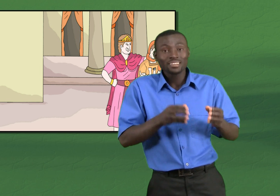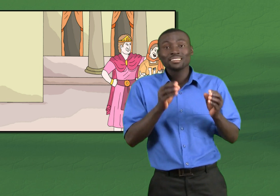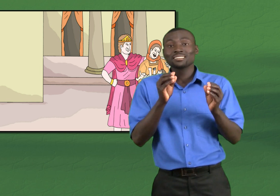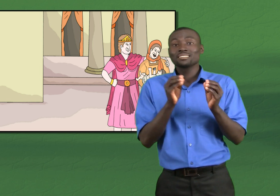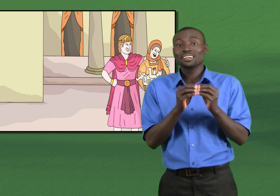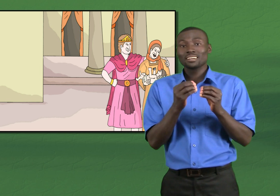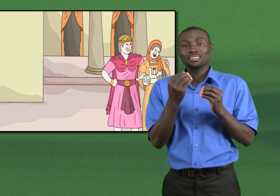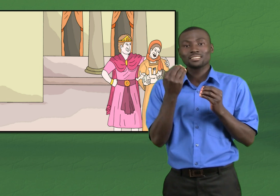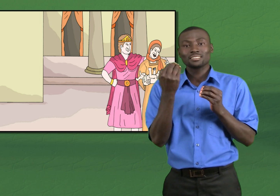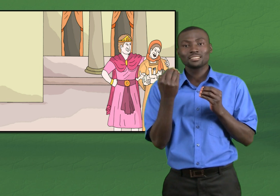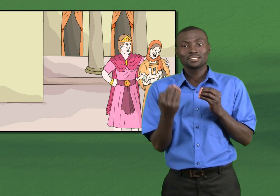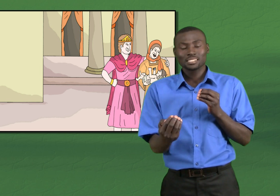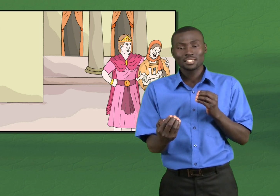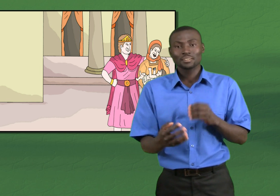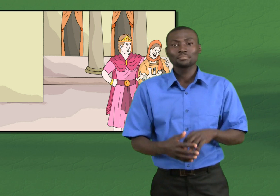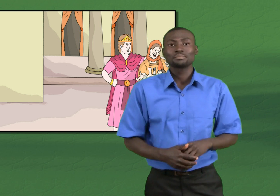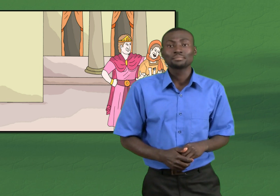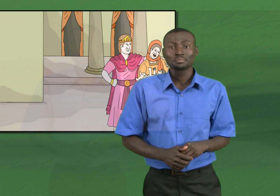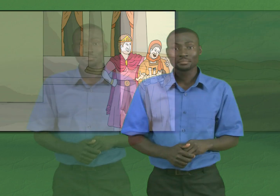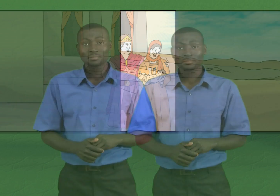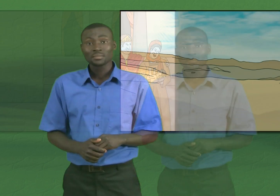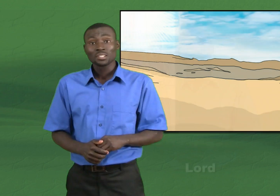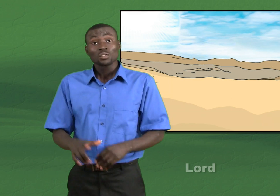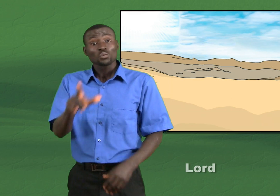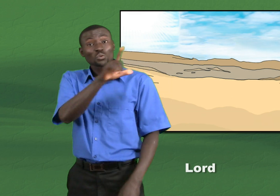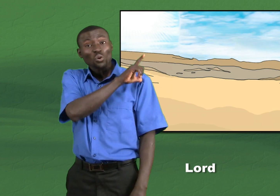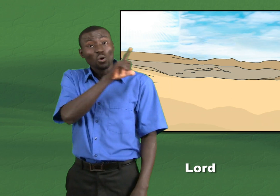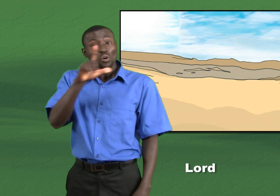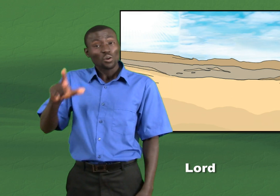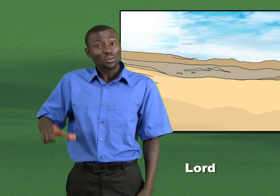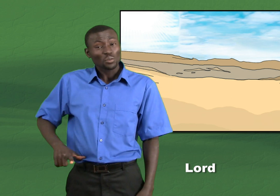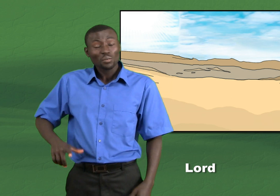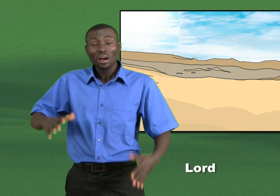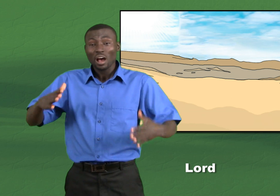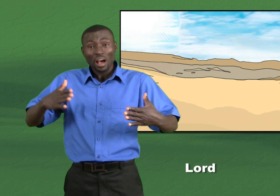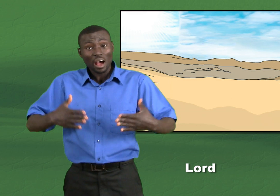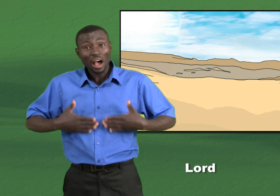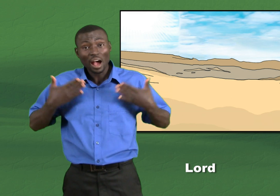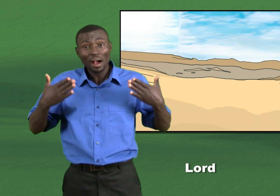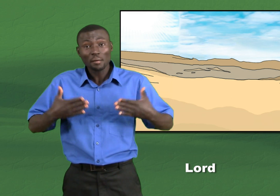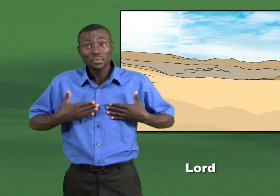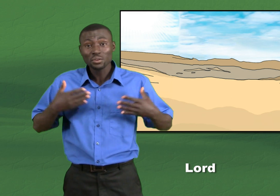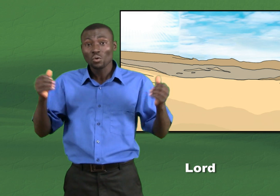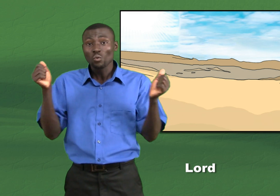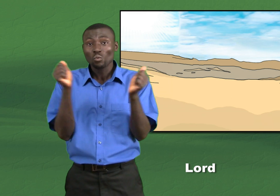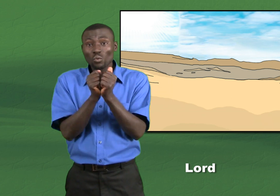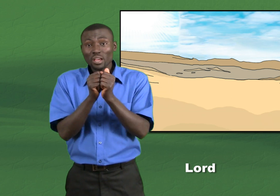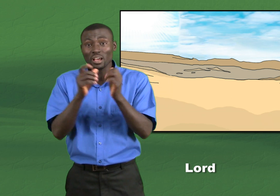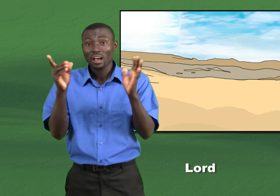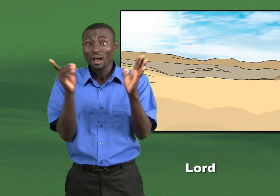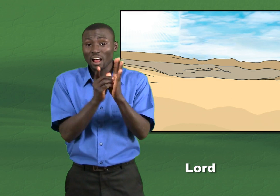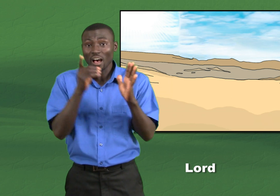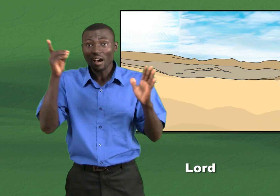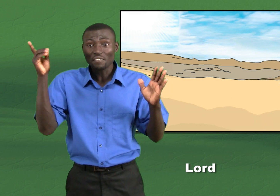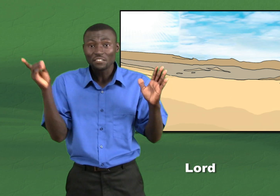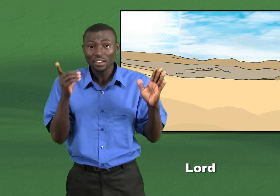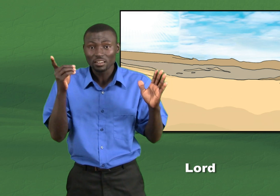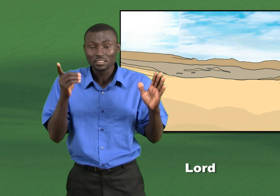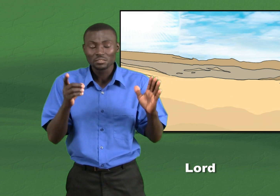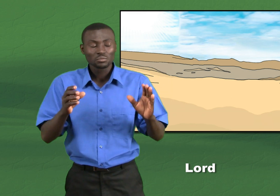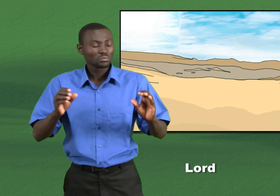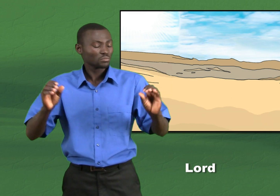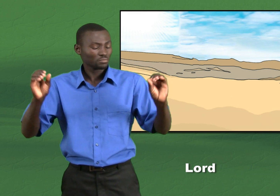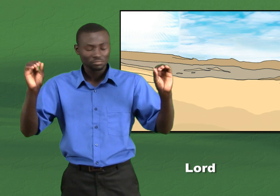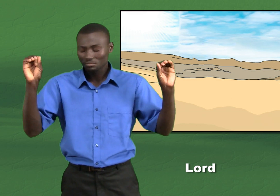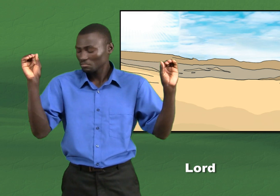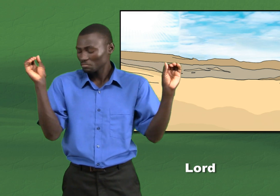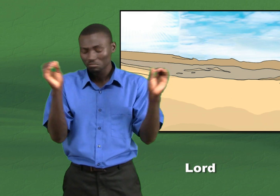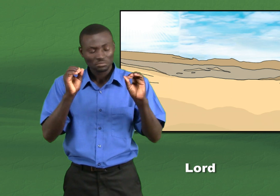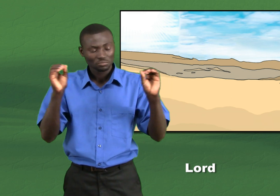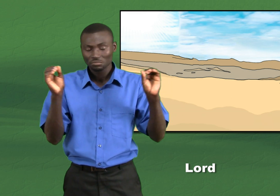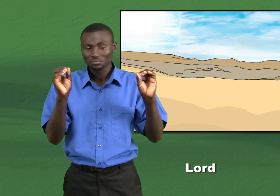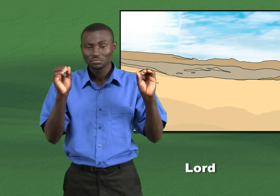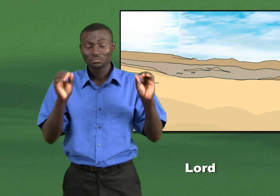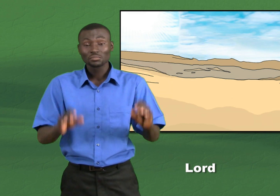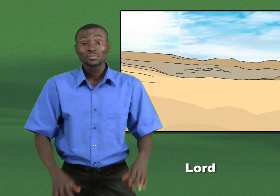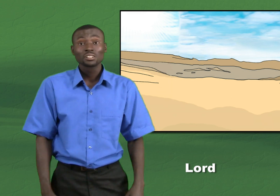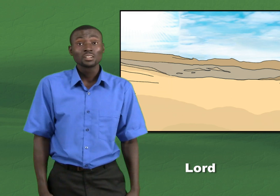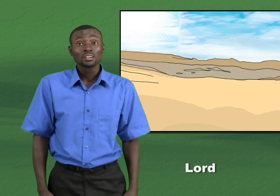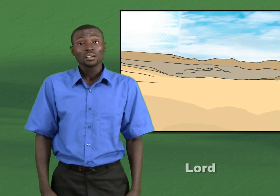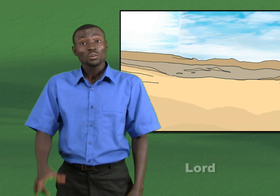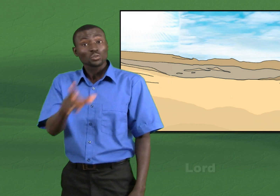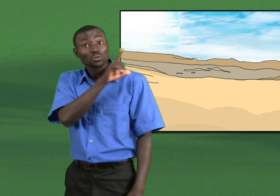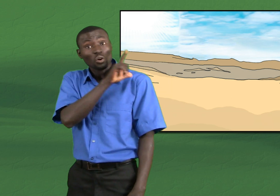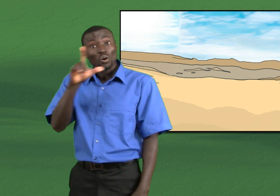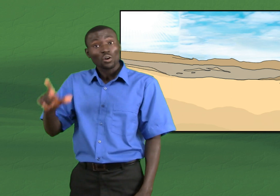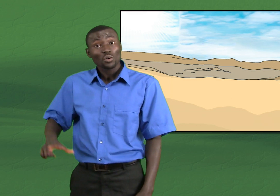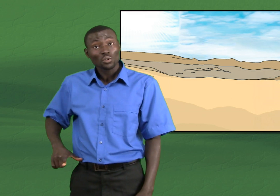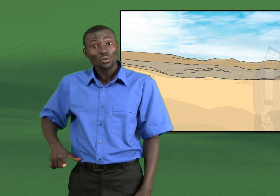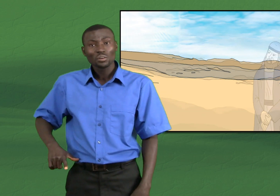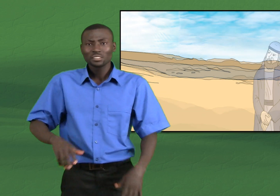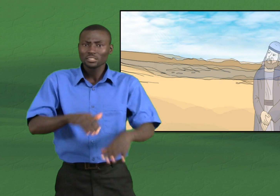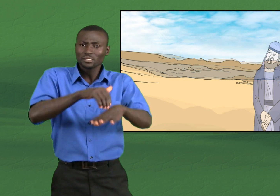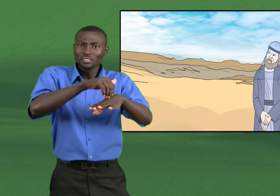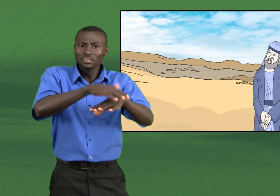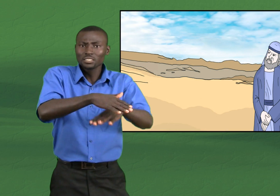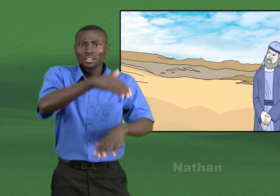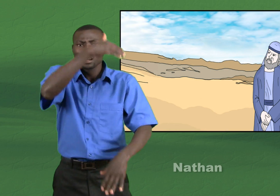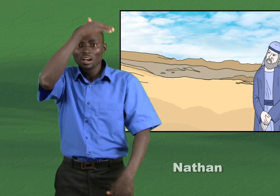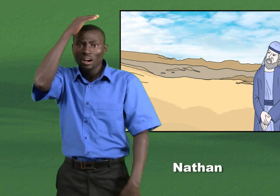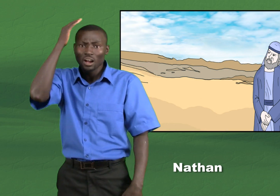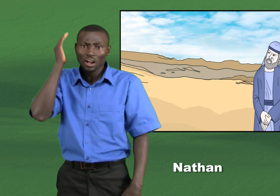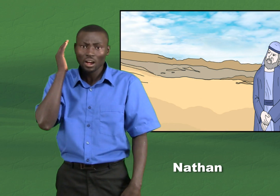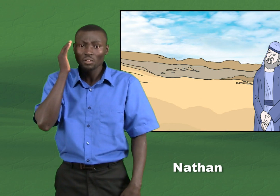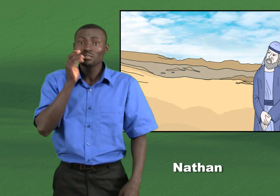But the thing that David had done was evil in the sight of the LORD.